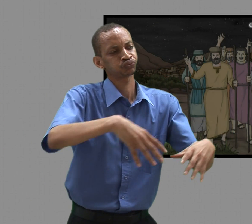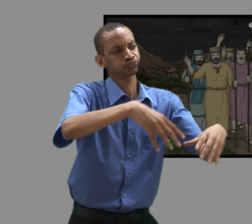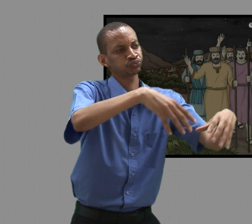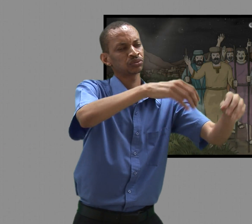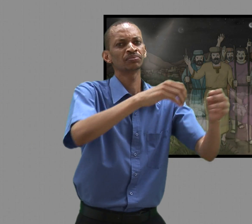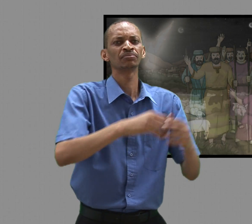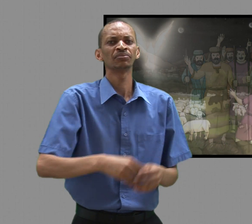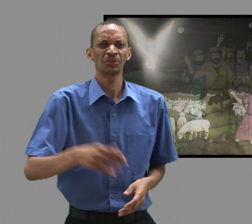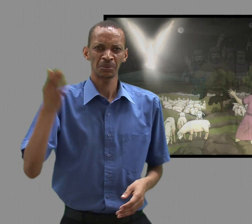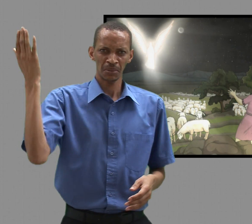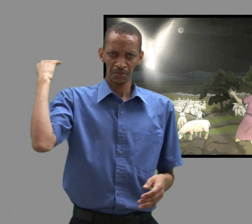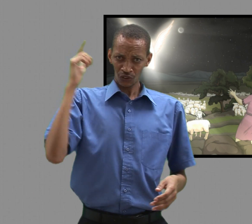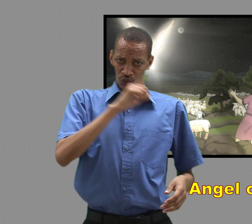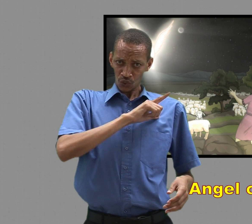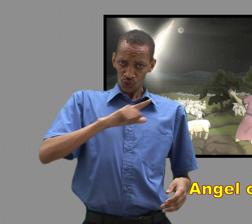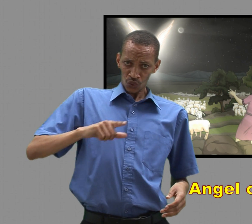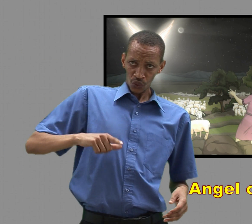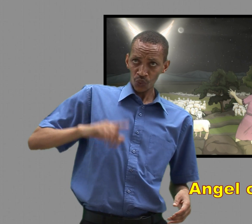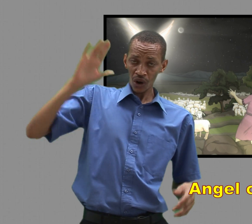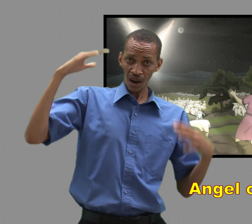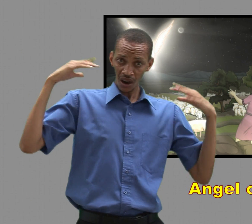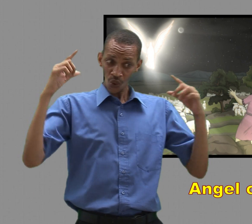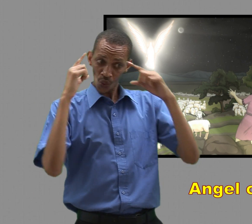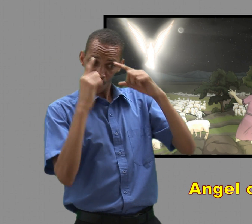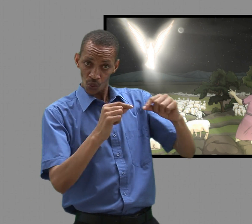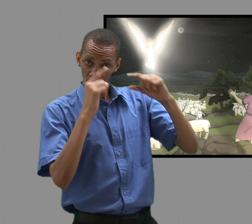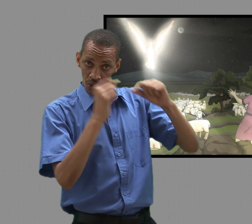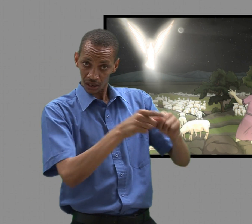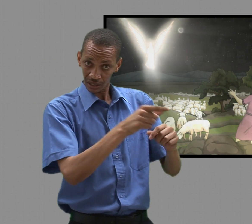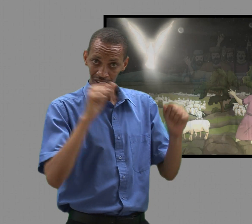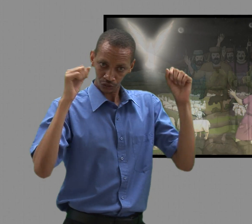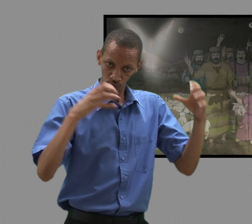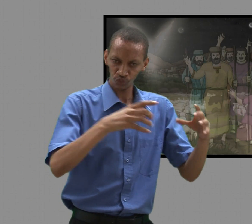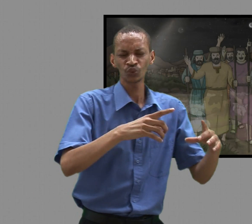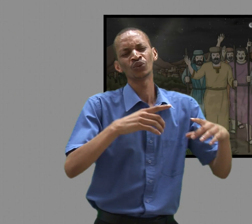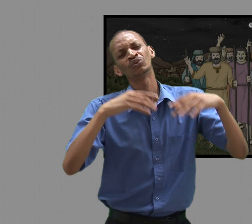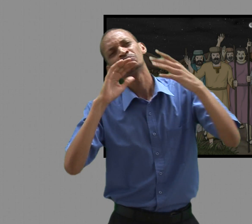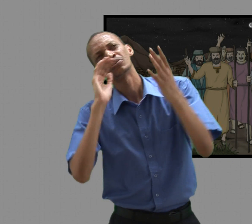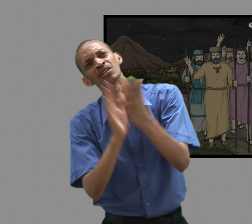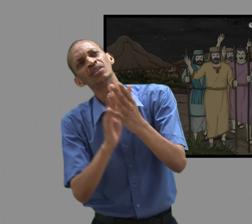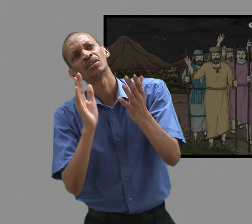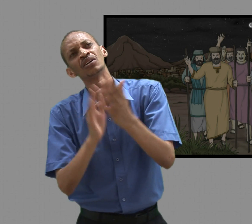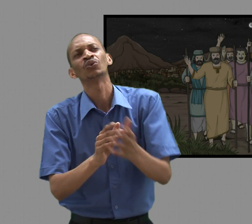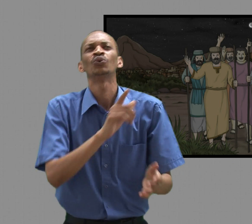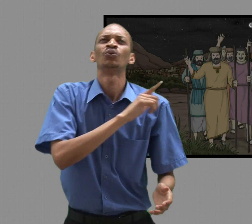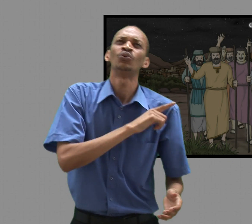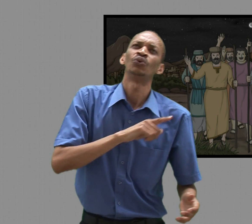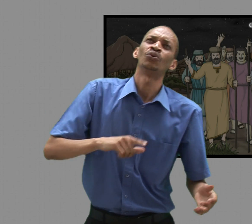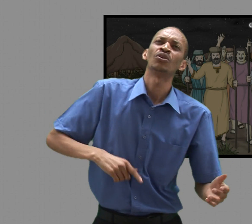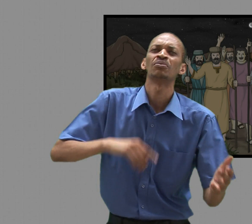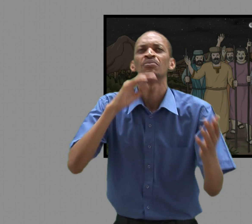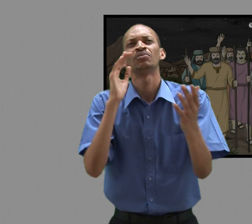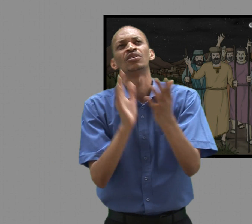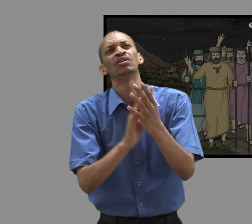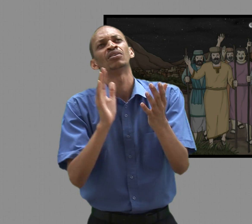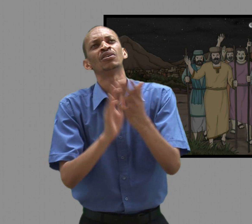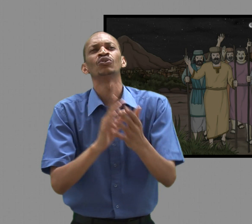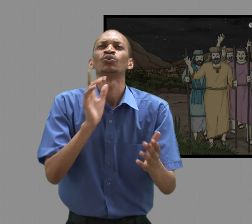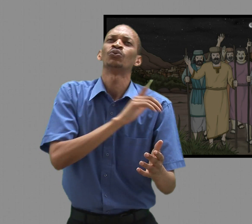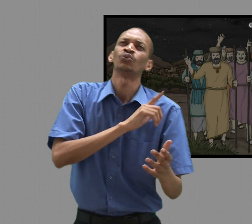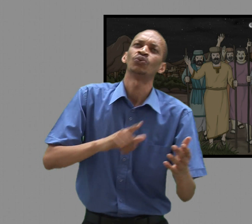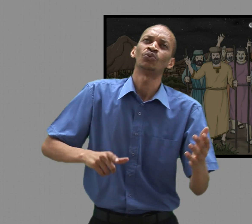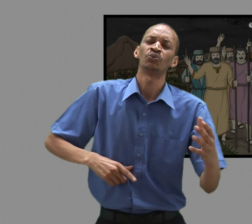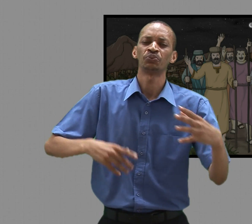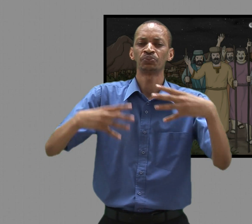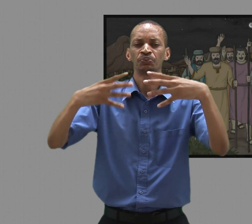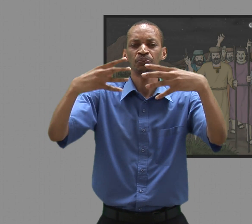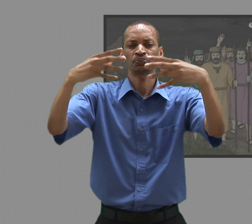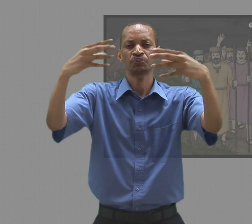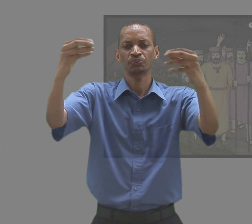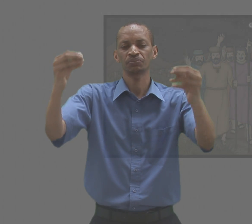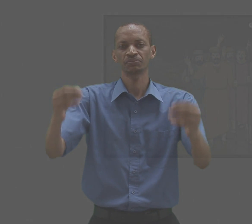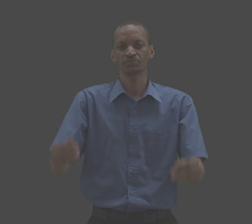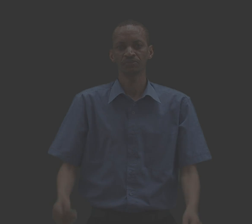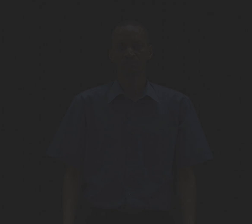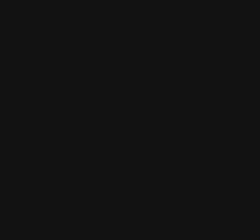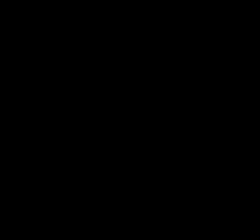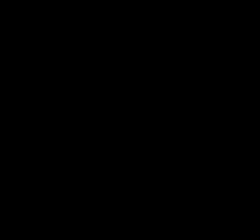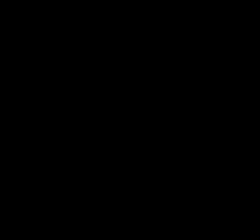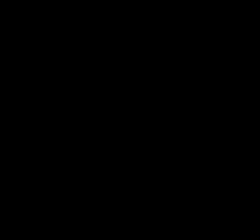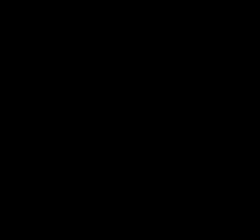The shepherds returned, glorifying and praising God for all they had heard and seen, which was just as the angel had told them.